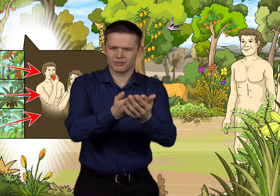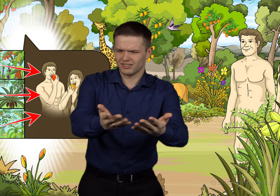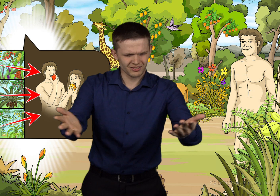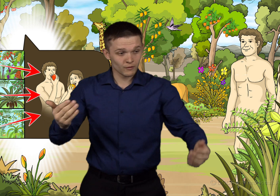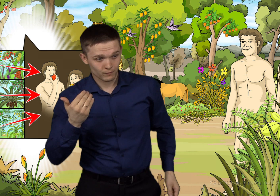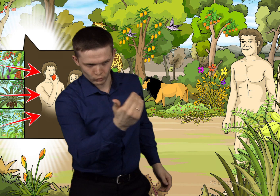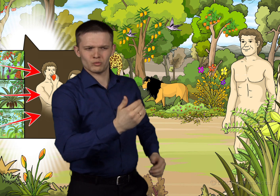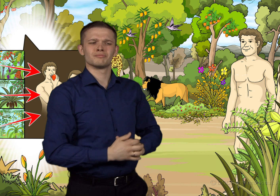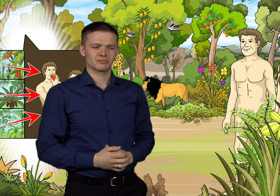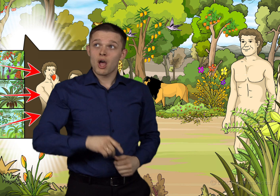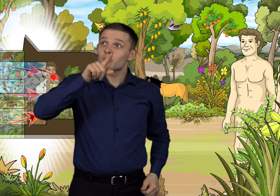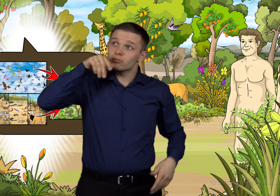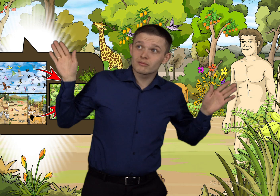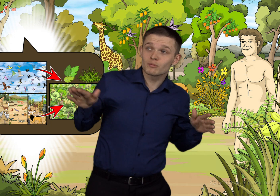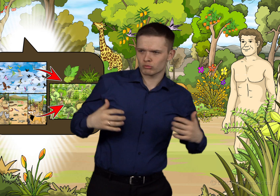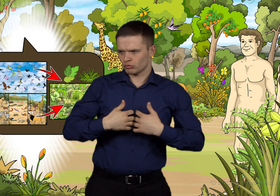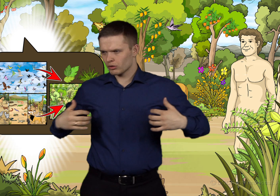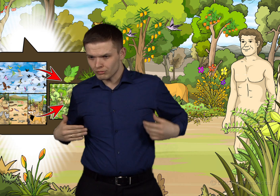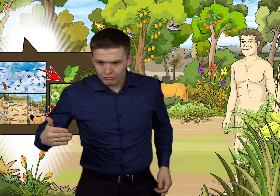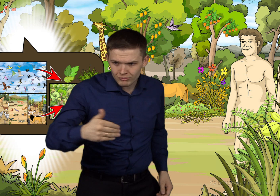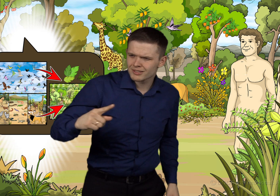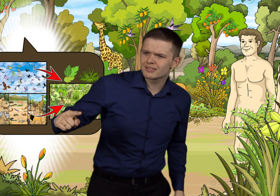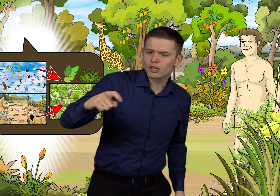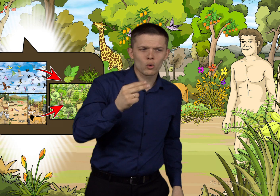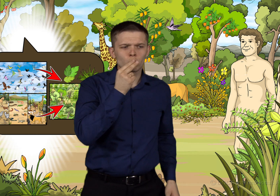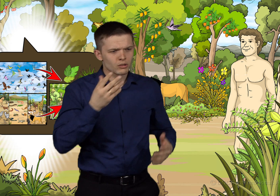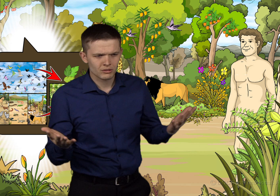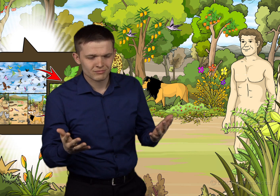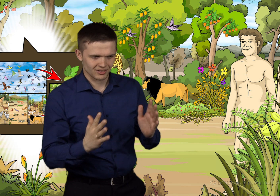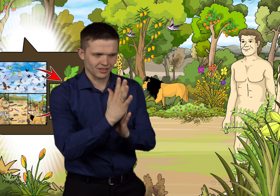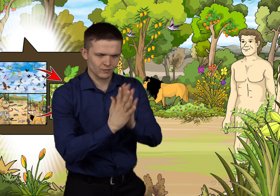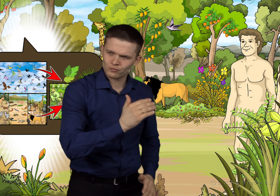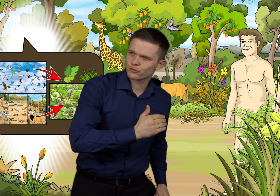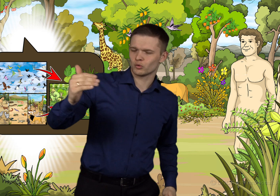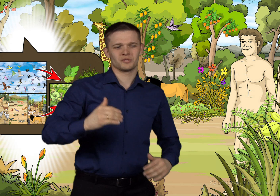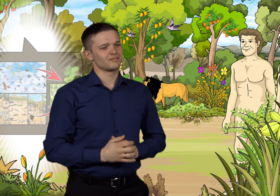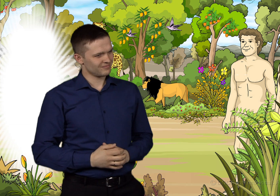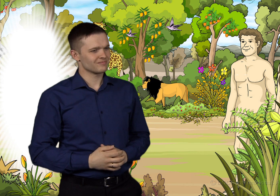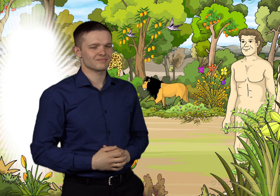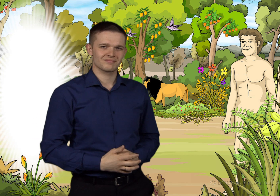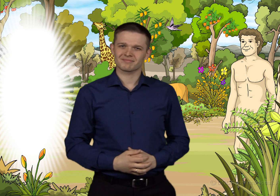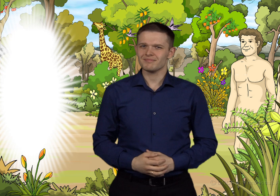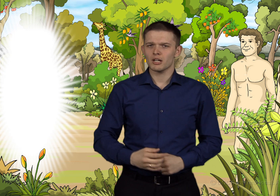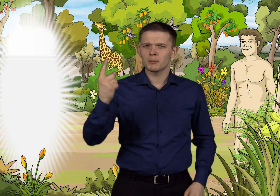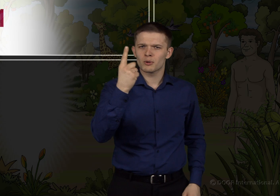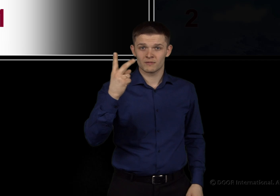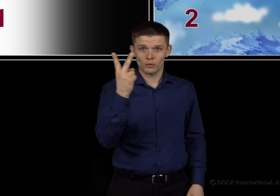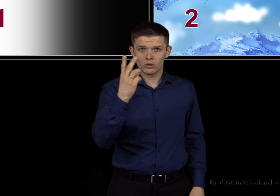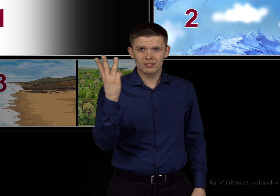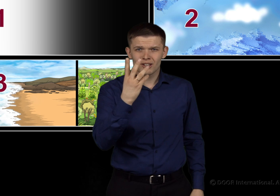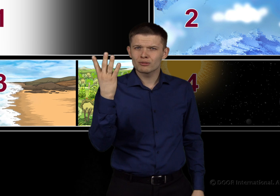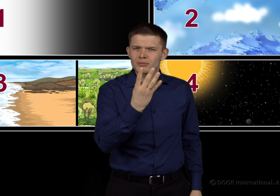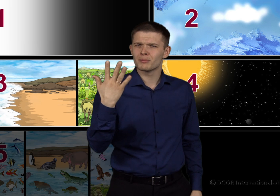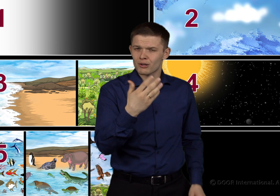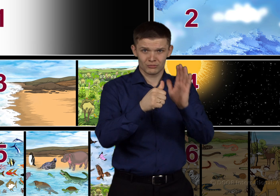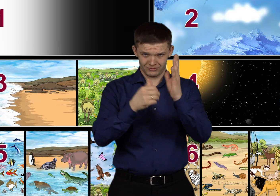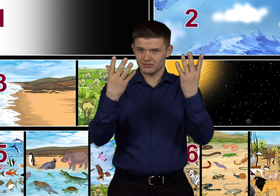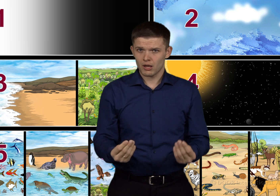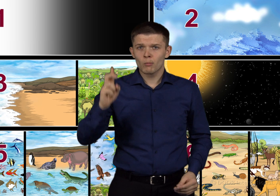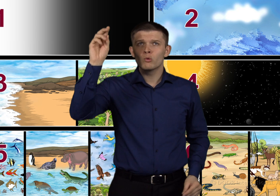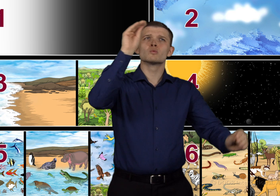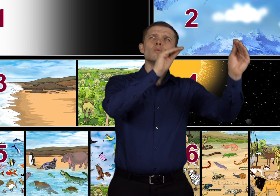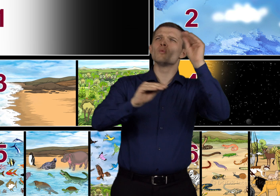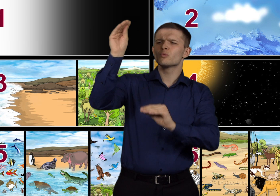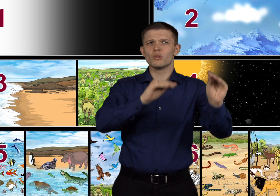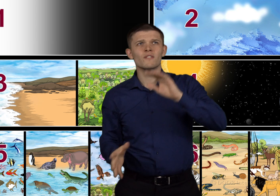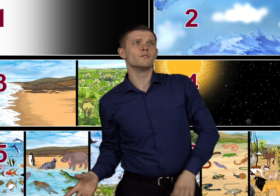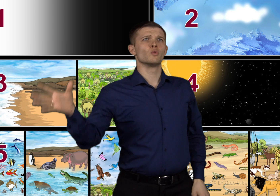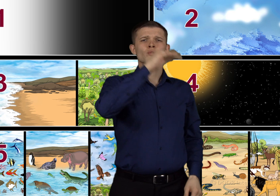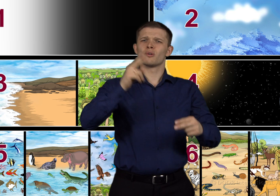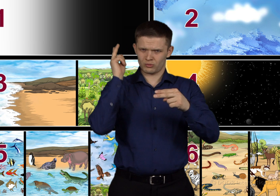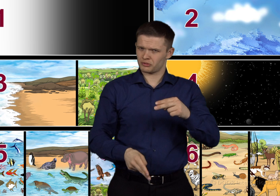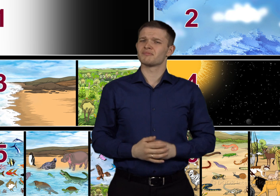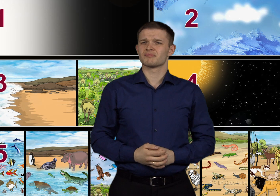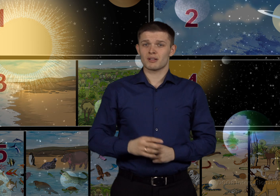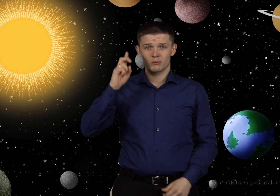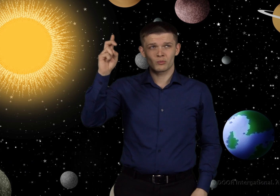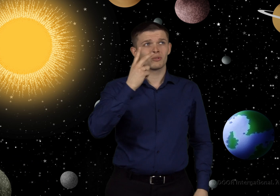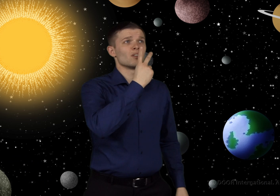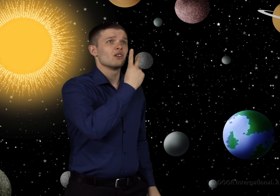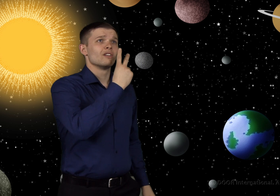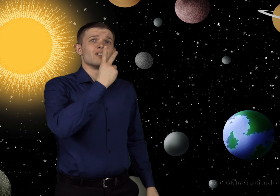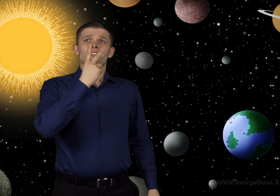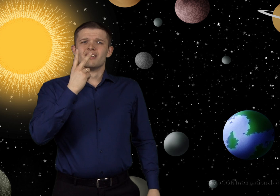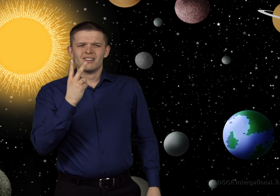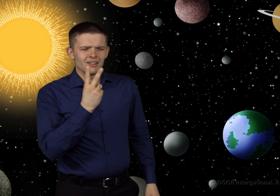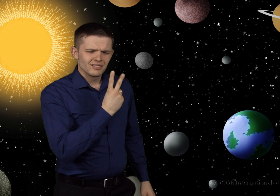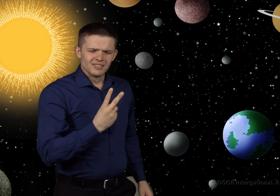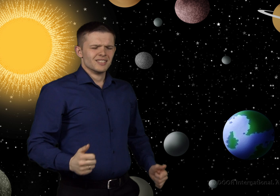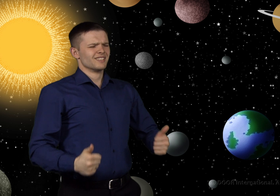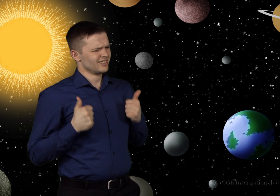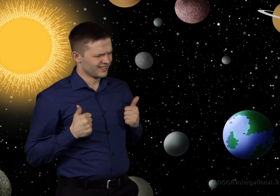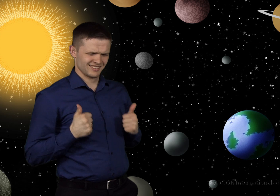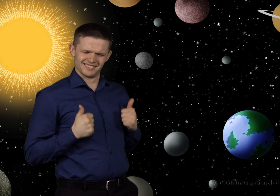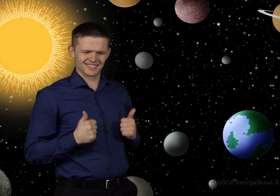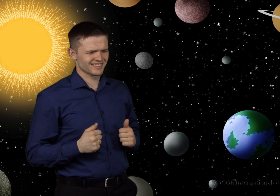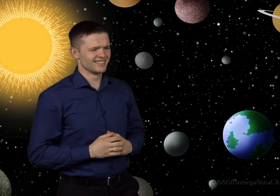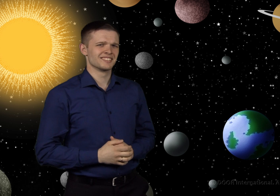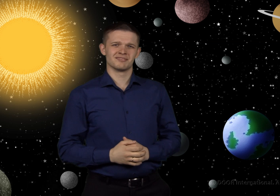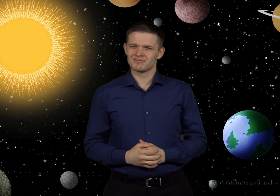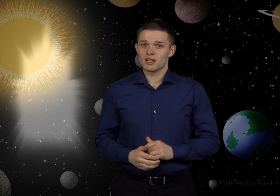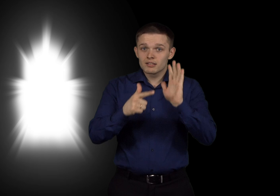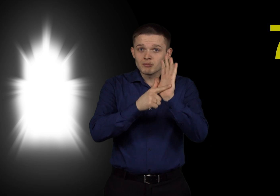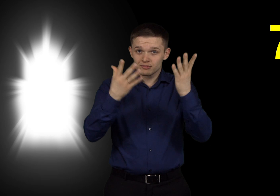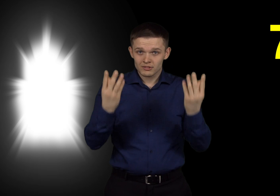And to every beast of the earth and every bird of the air and every creature that crawls upon the earth—everything that has the breath of life in it—I have given every green plant for food.” And it was so. And God looked upon all that He had made, and indeed, it was very good. And there was evening, and there was morning—the sixth day. Thus the heavens and the earth were completed in all their vast array.